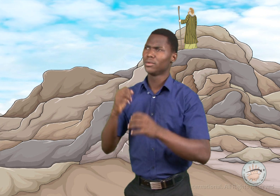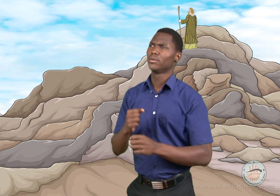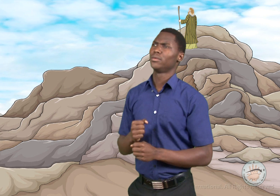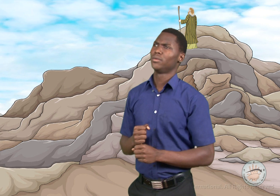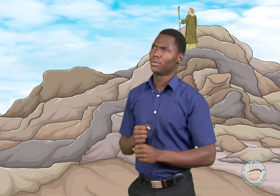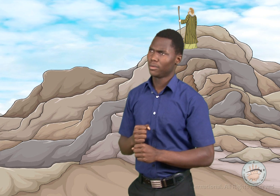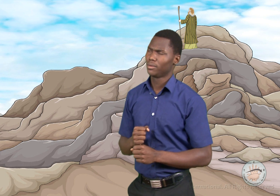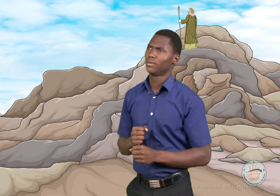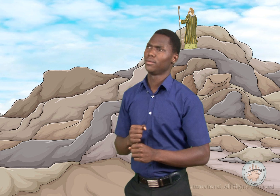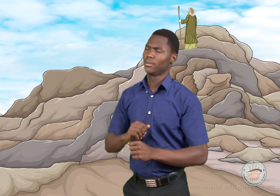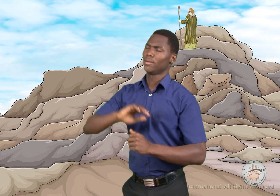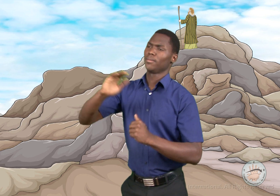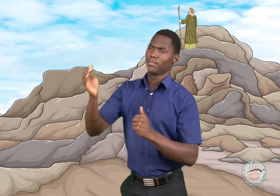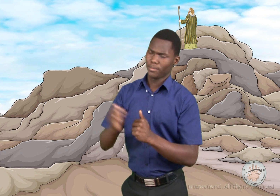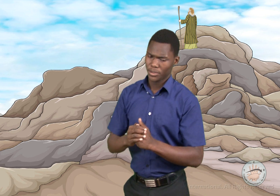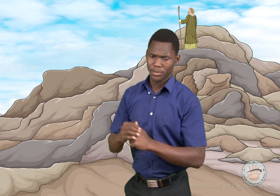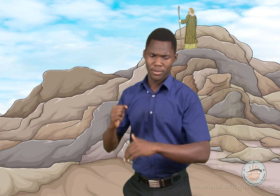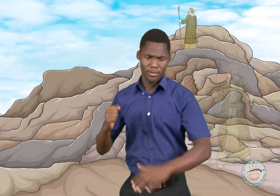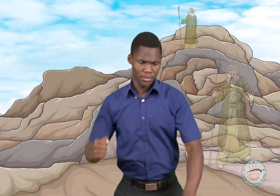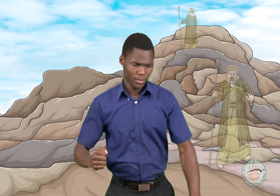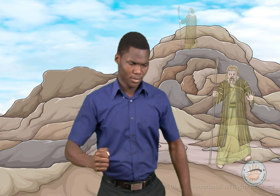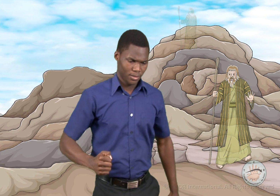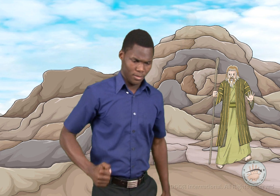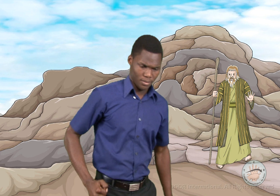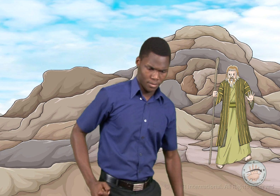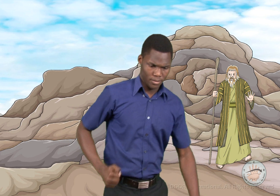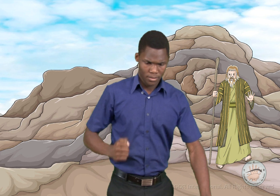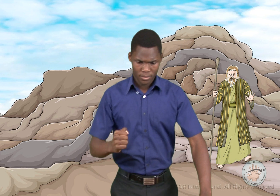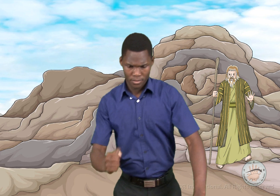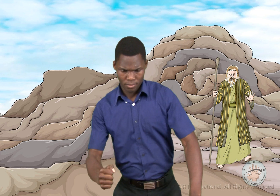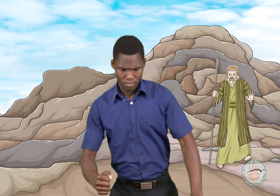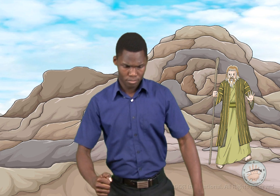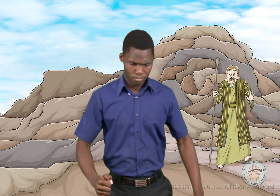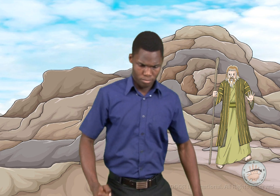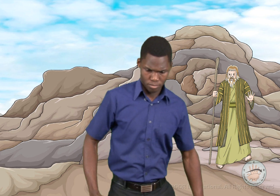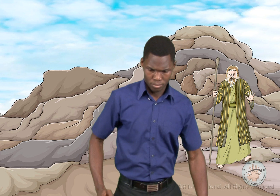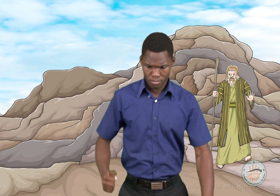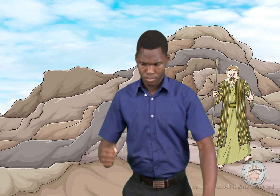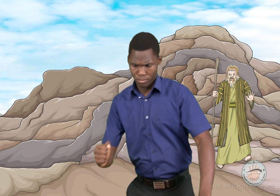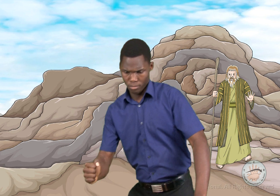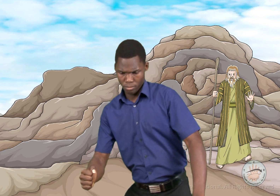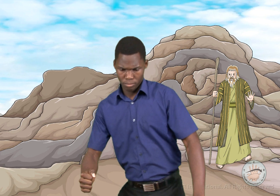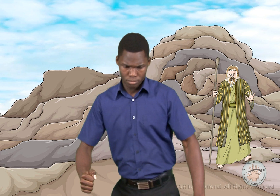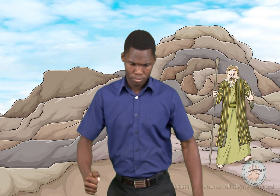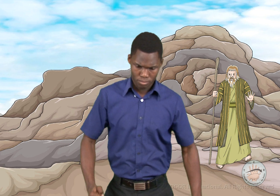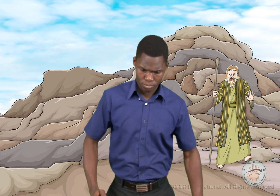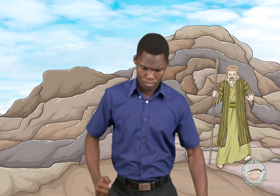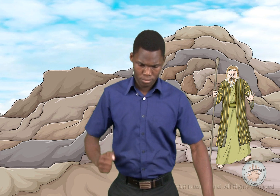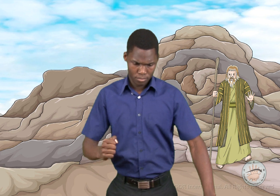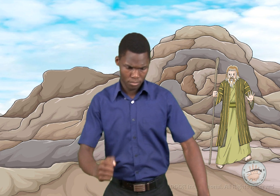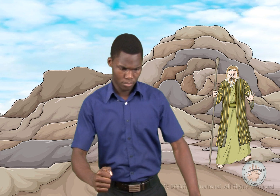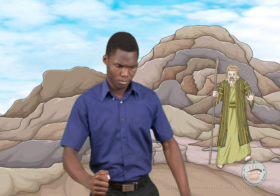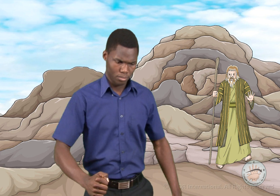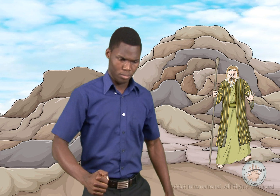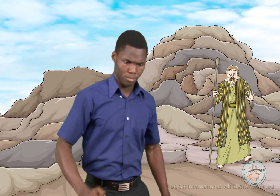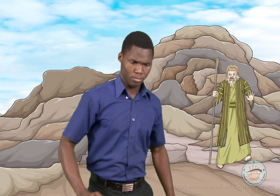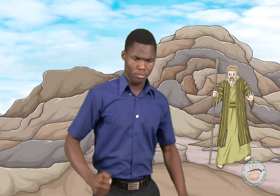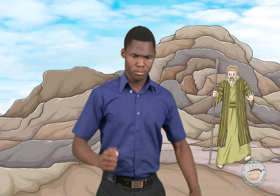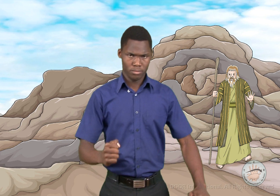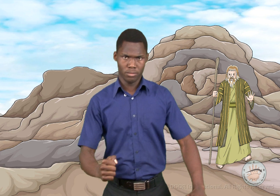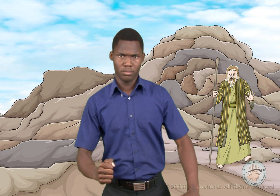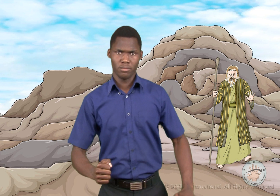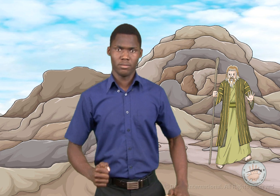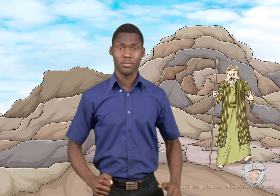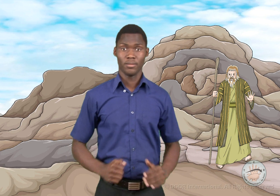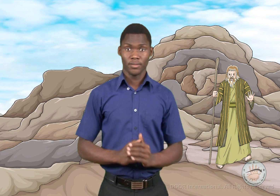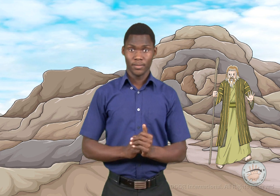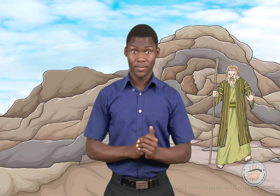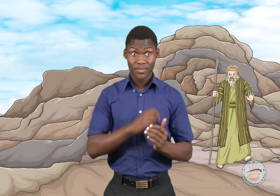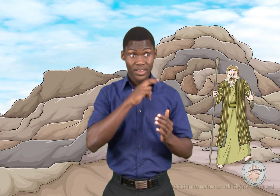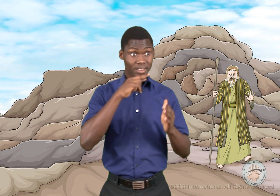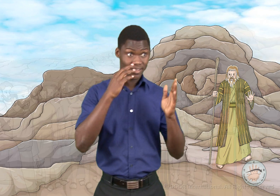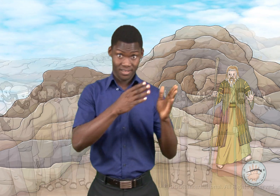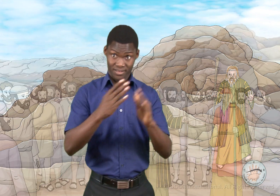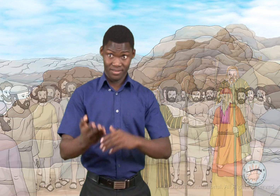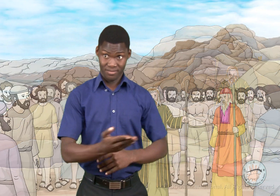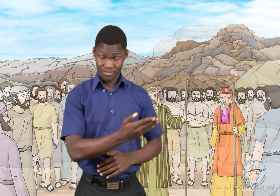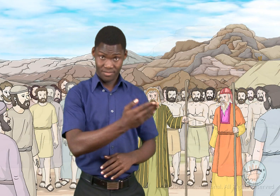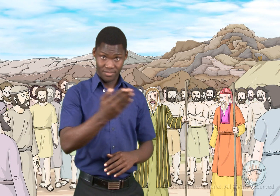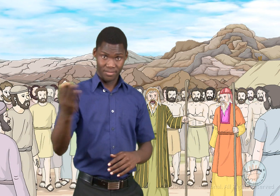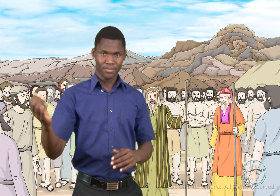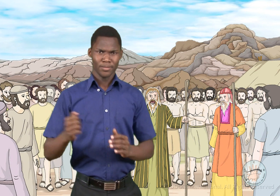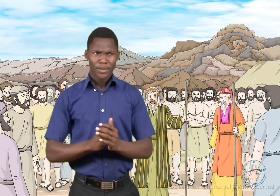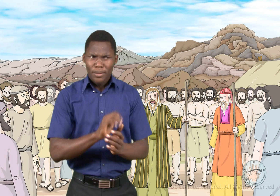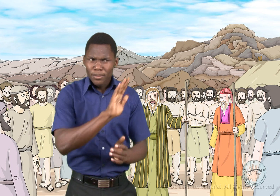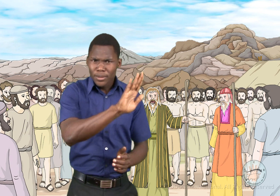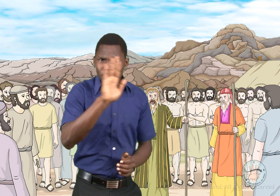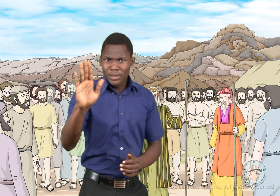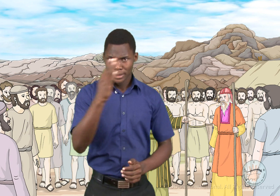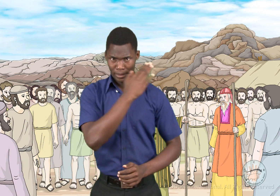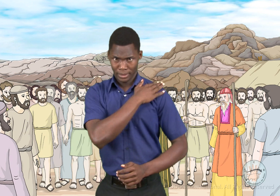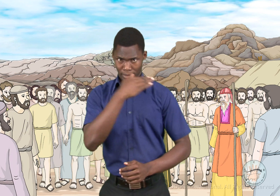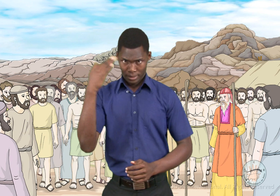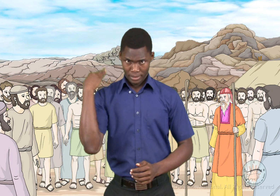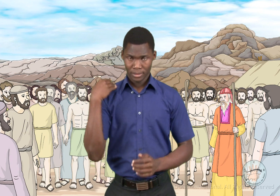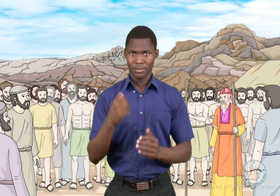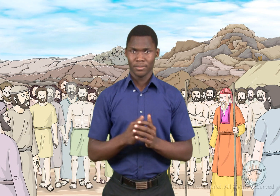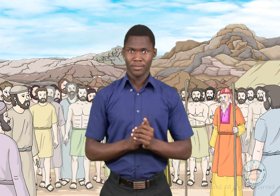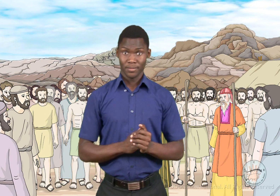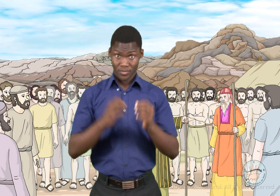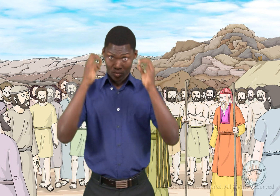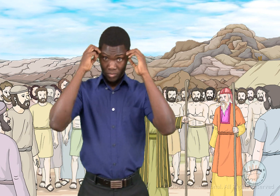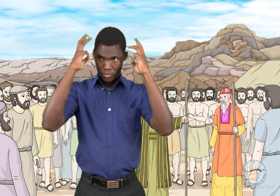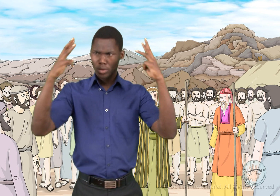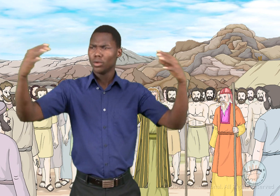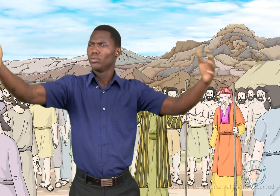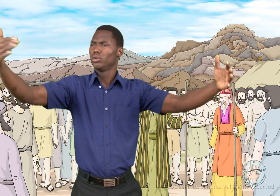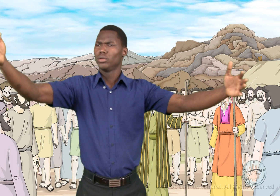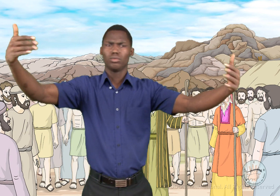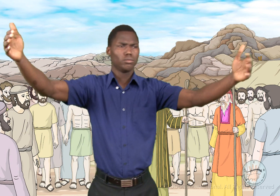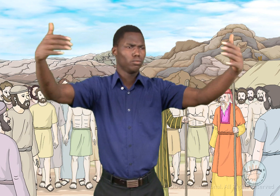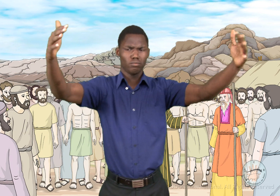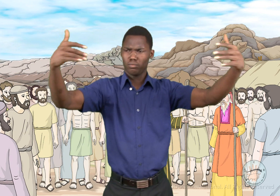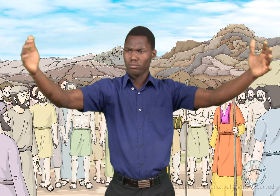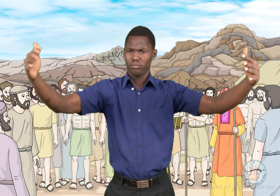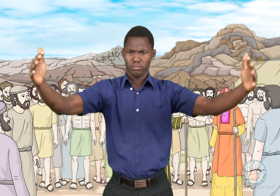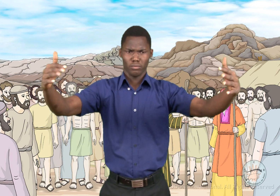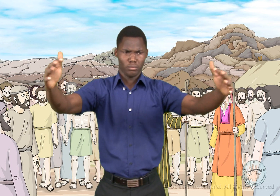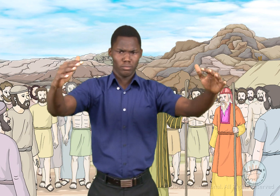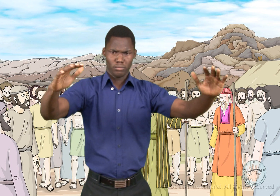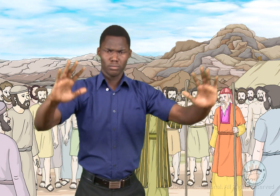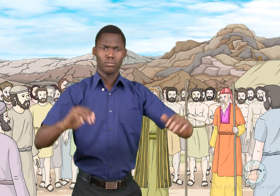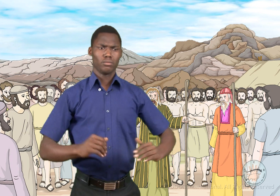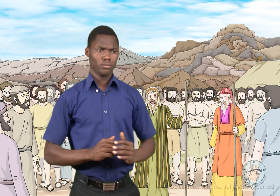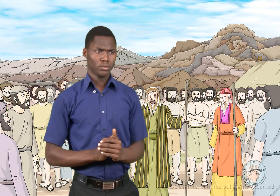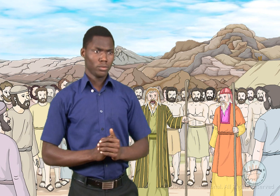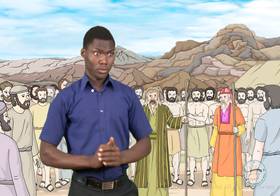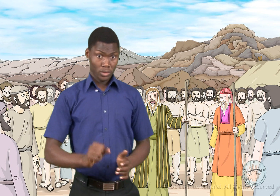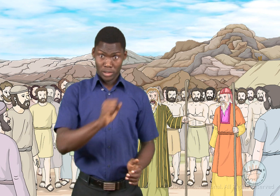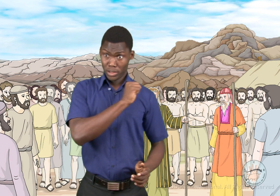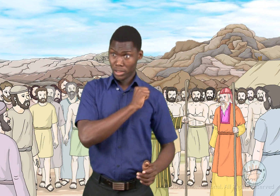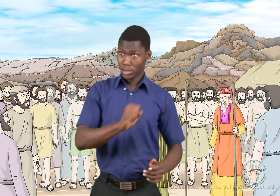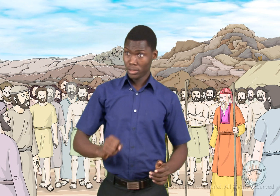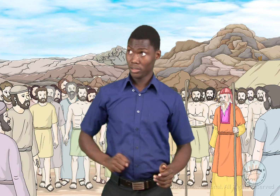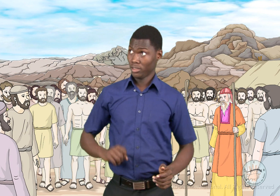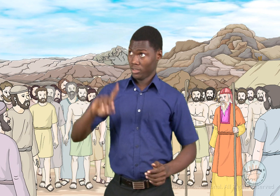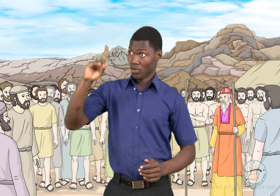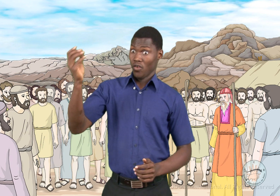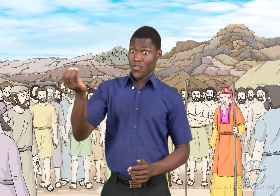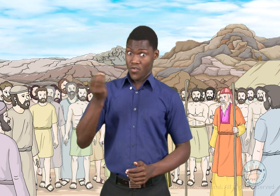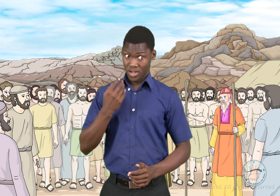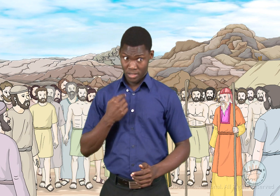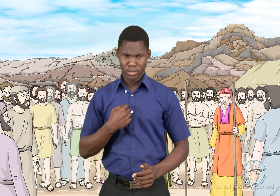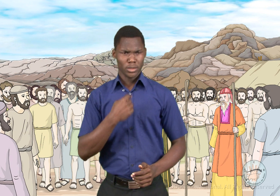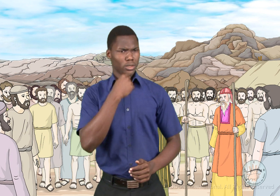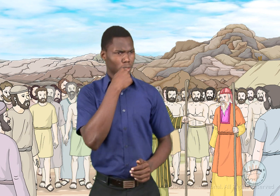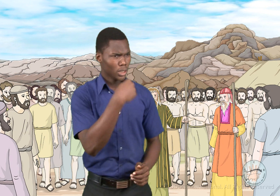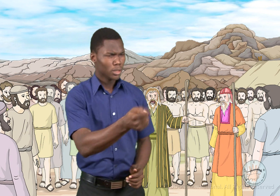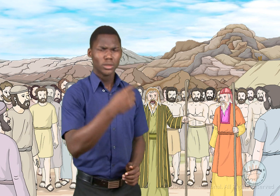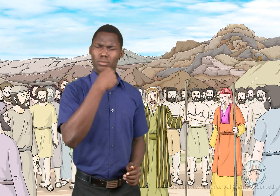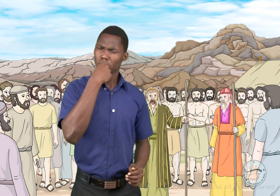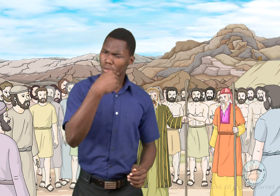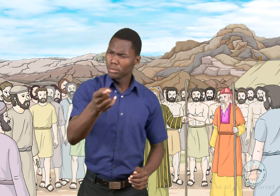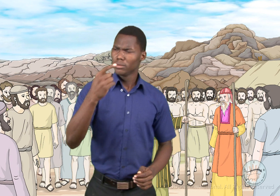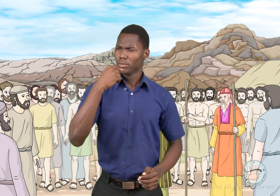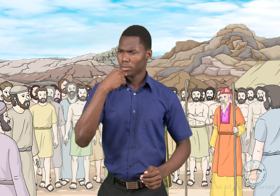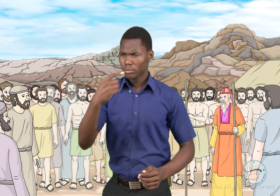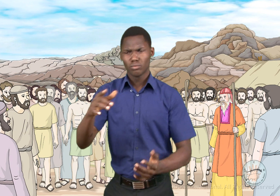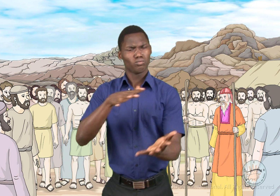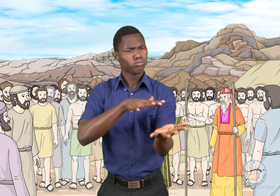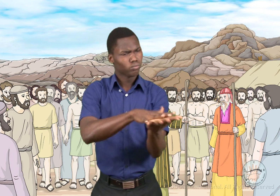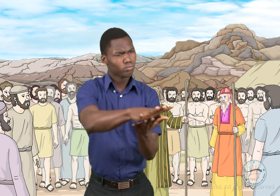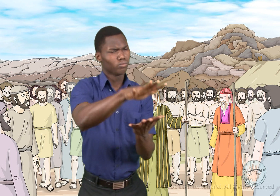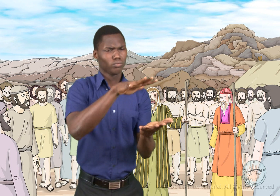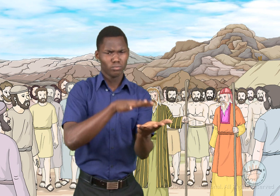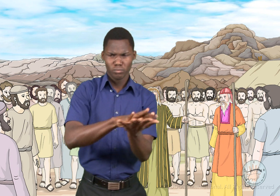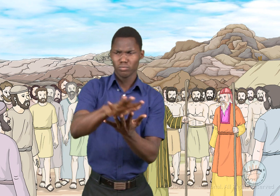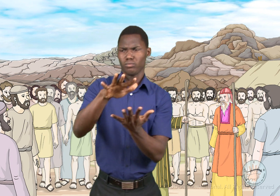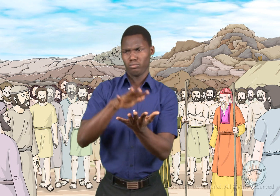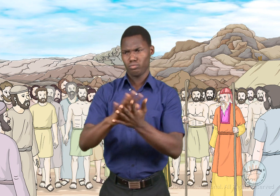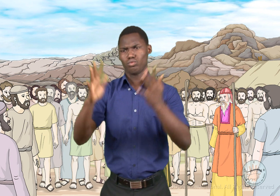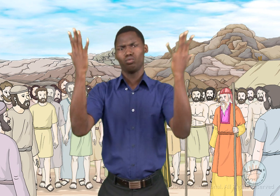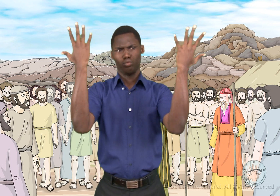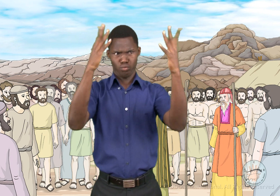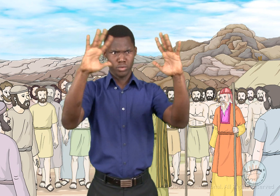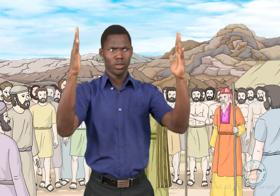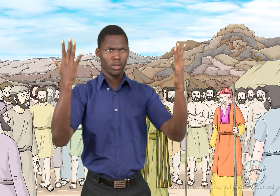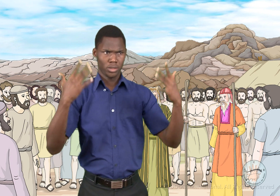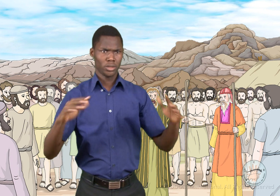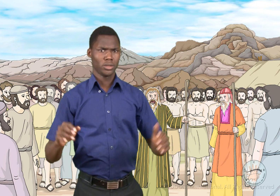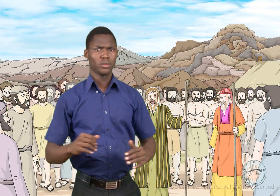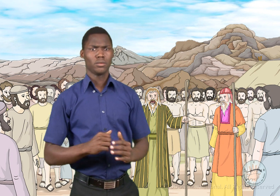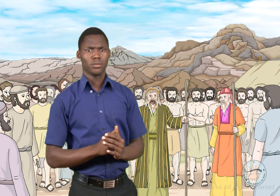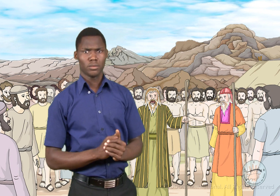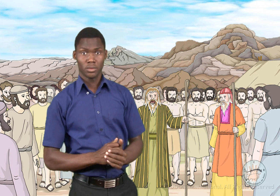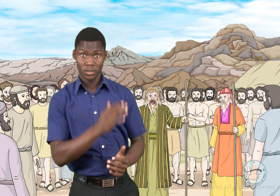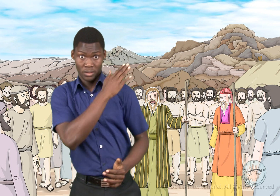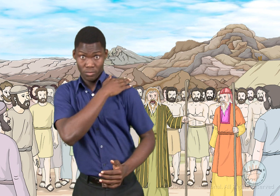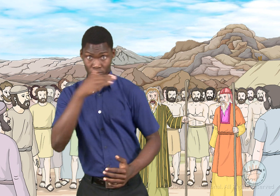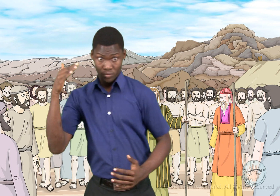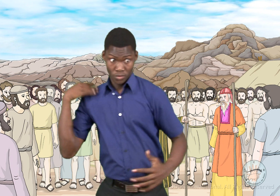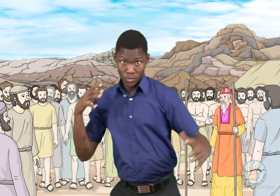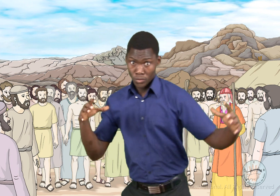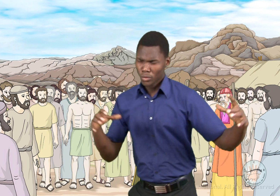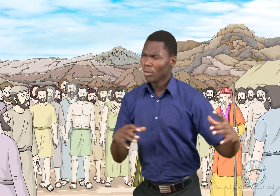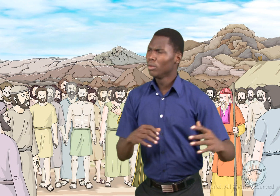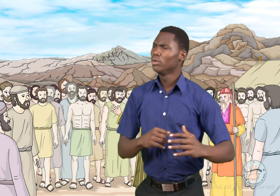So Moses went back and summoned the elders of the people and set before them all these words that the LORD had commanded him.